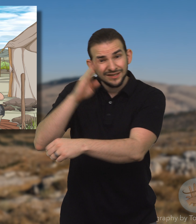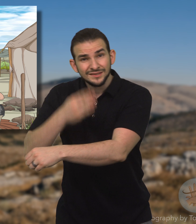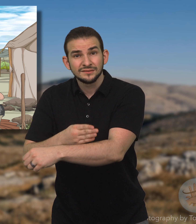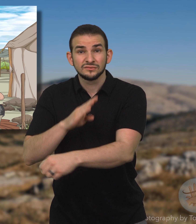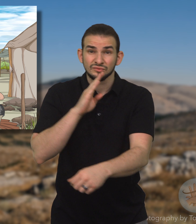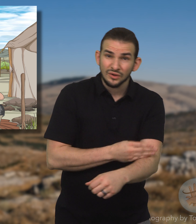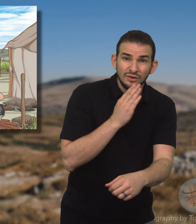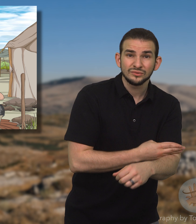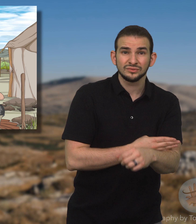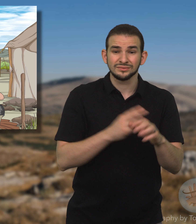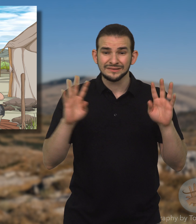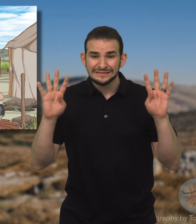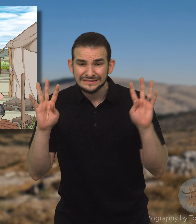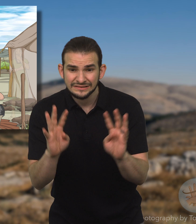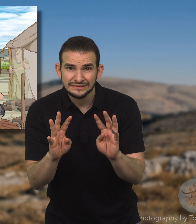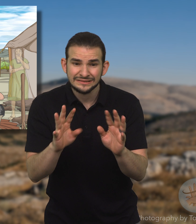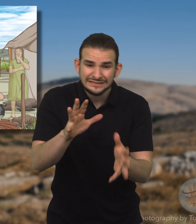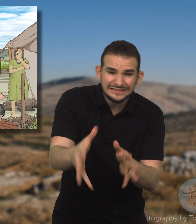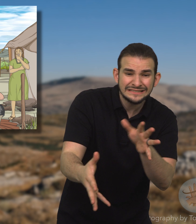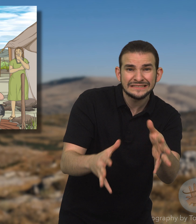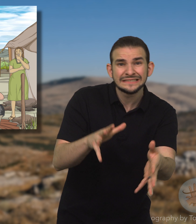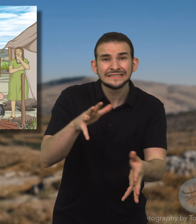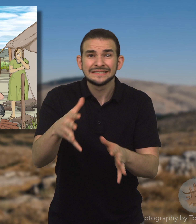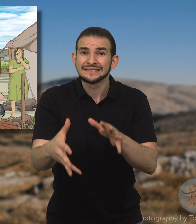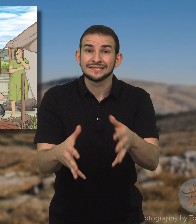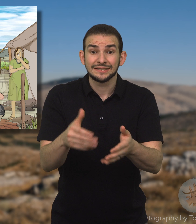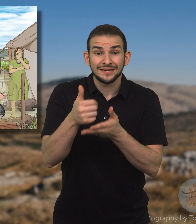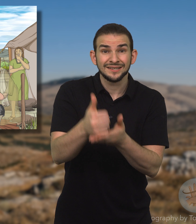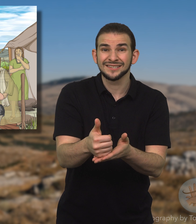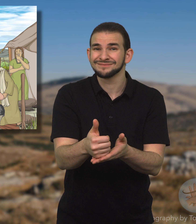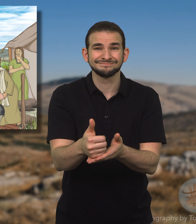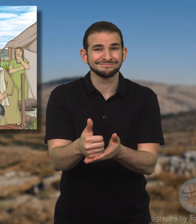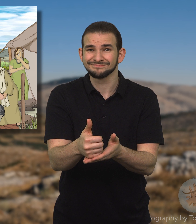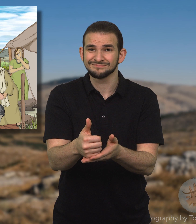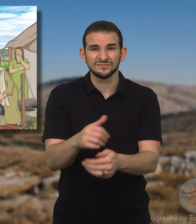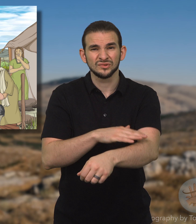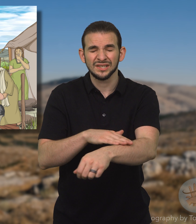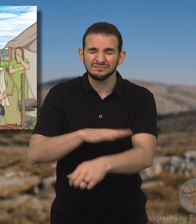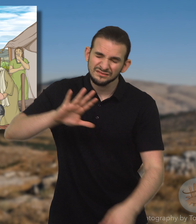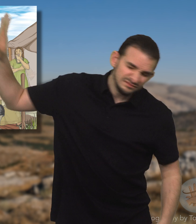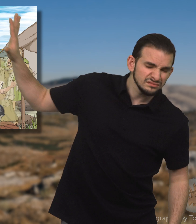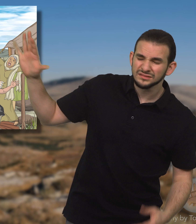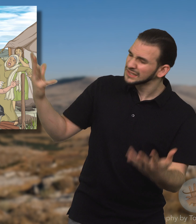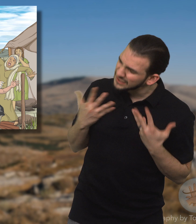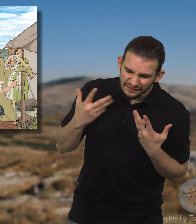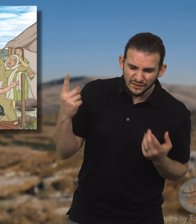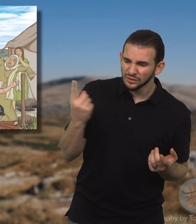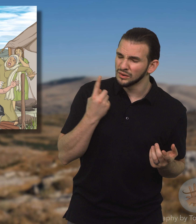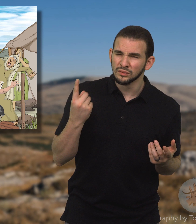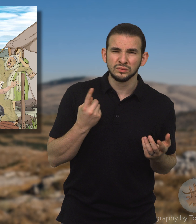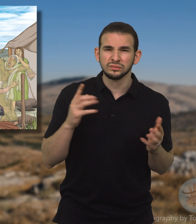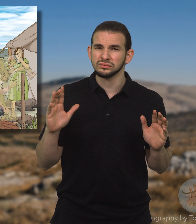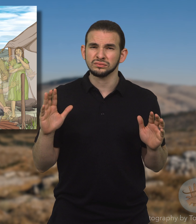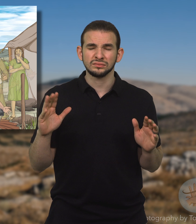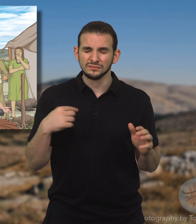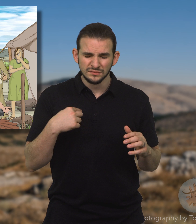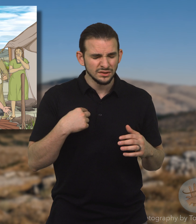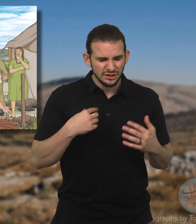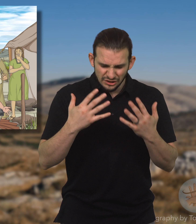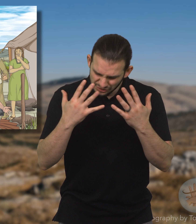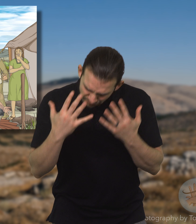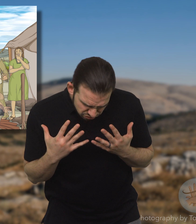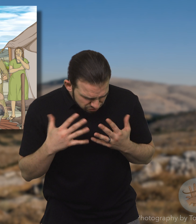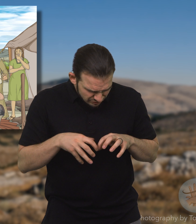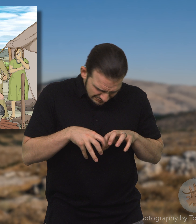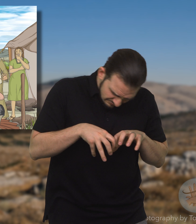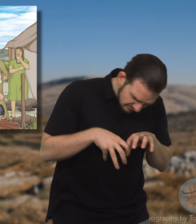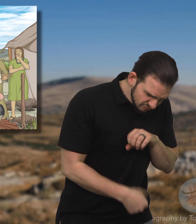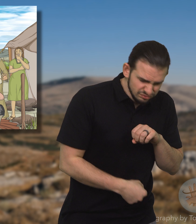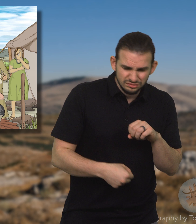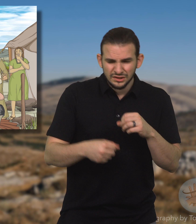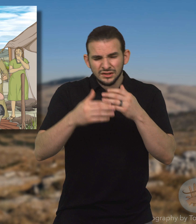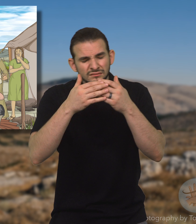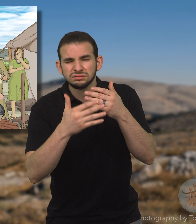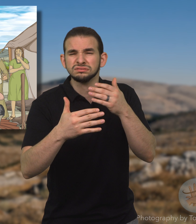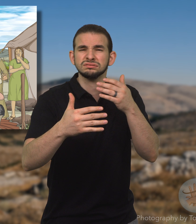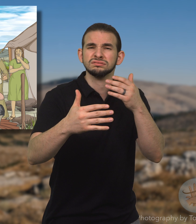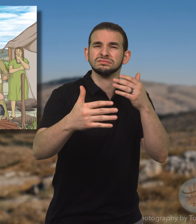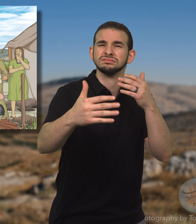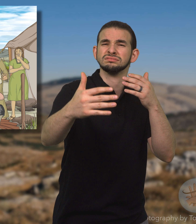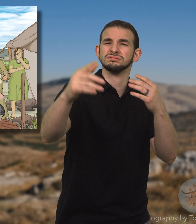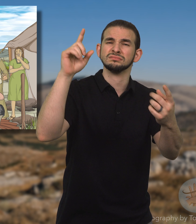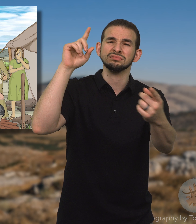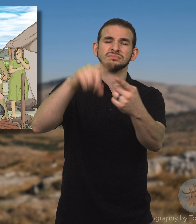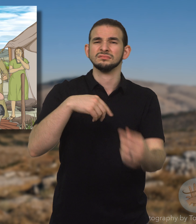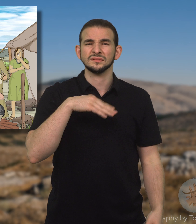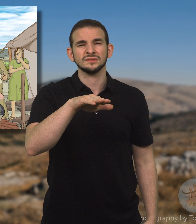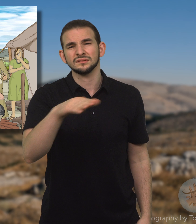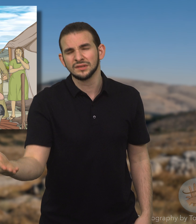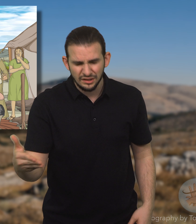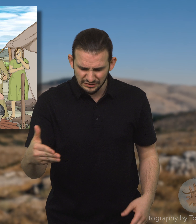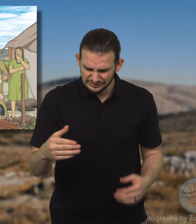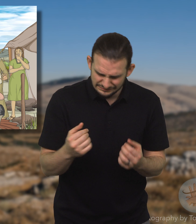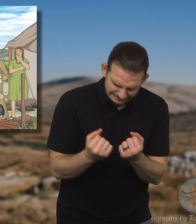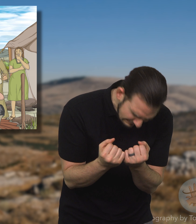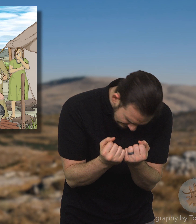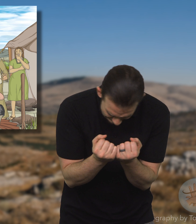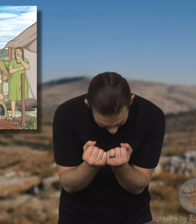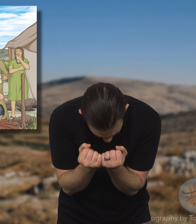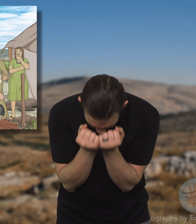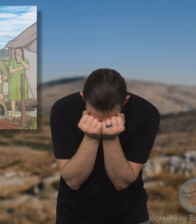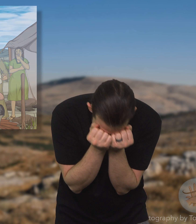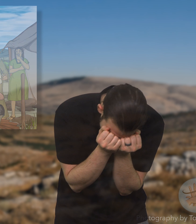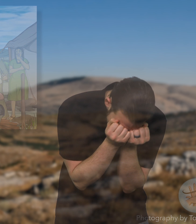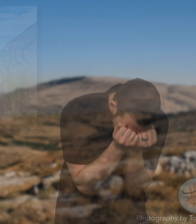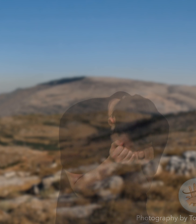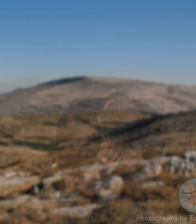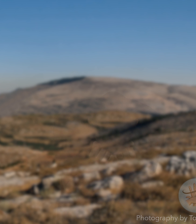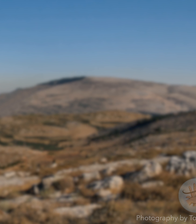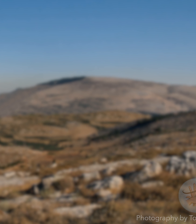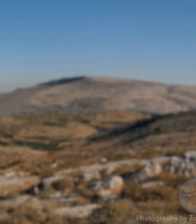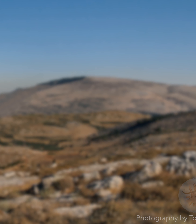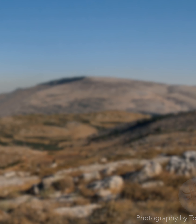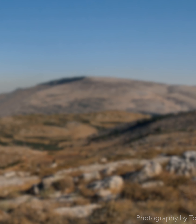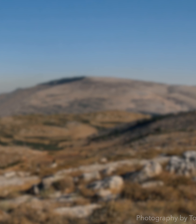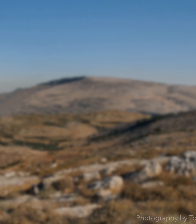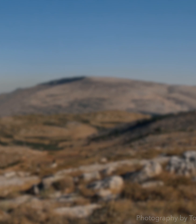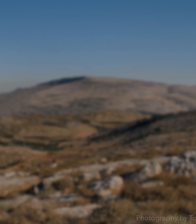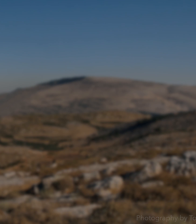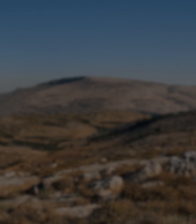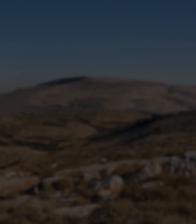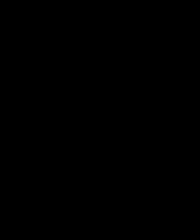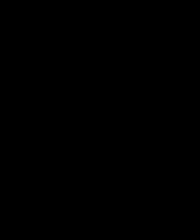All his sons and daughters tried to comfort him, but he refused to be comforted. “No,” he said. “I will go down to Sheol mourning for my son.” So his father wept for him.